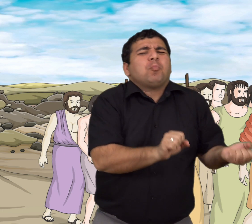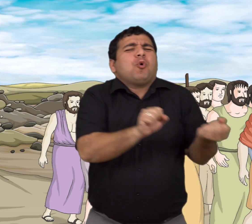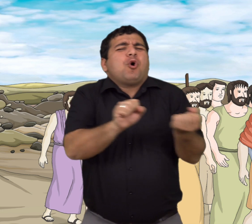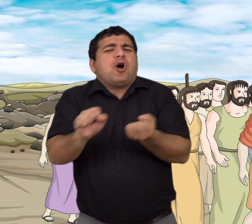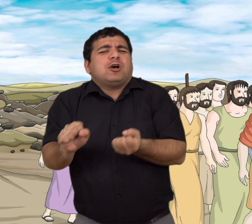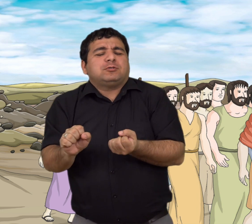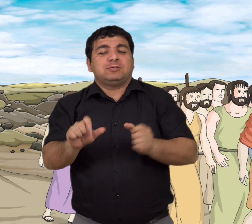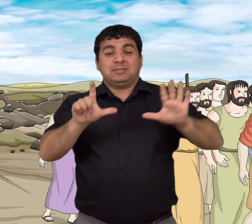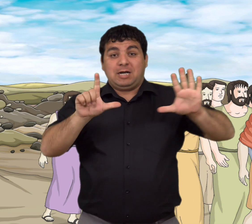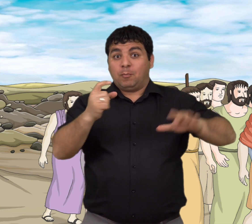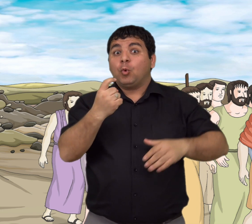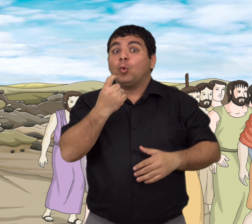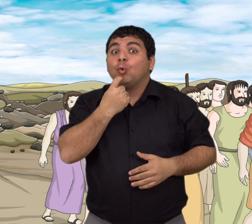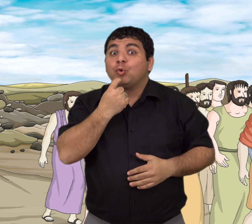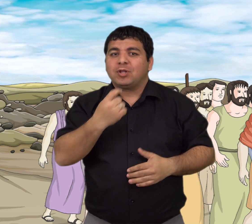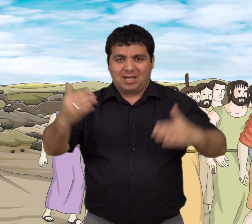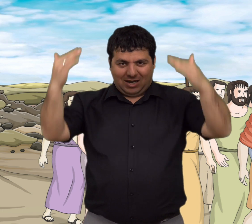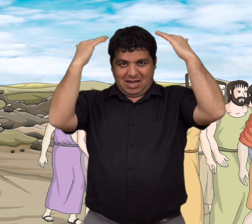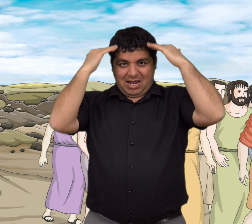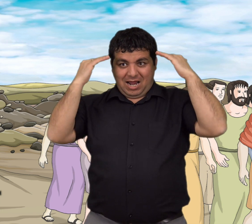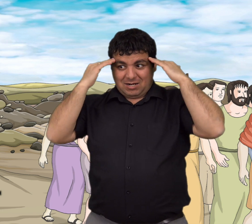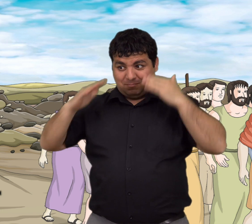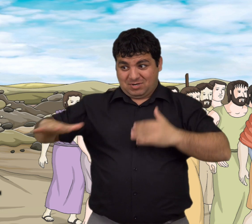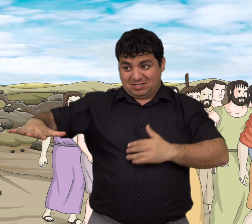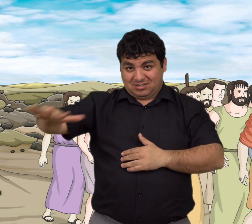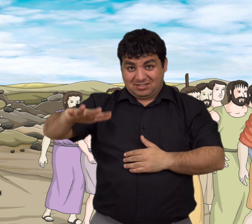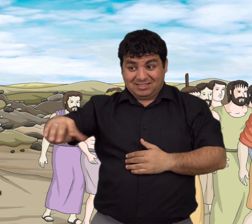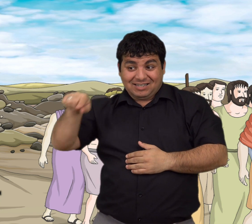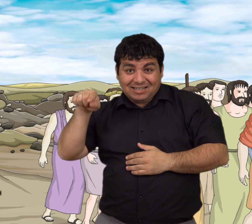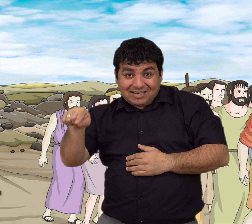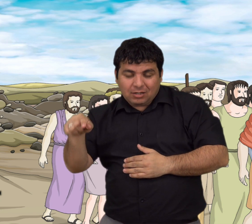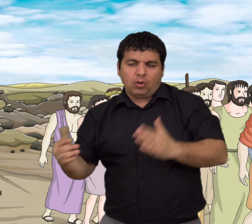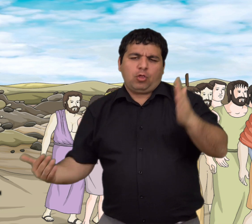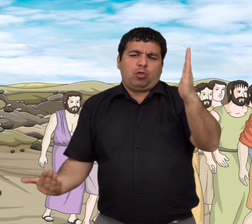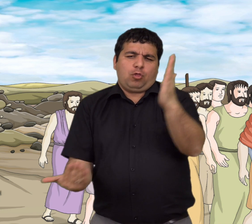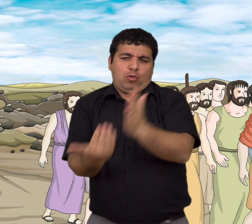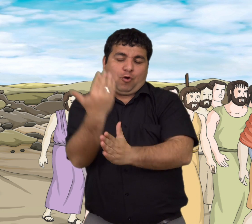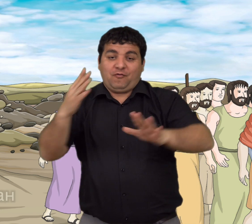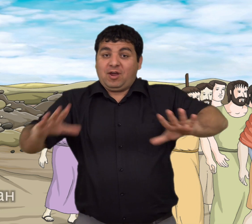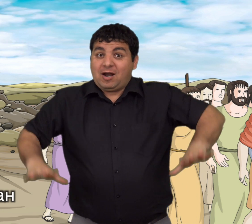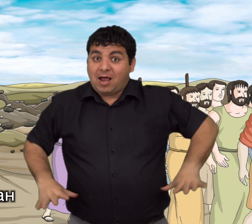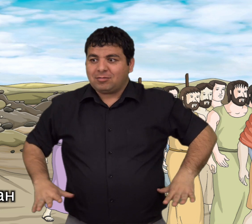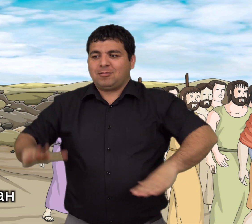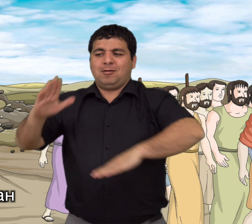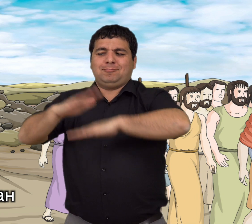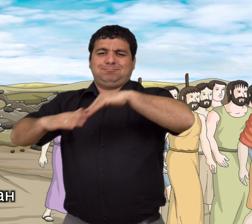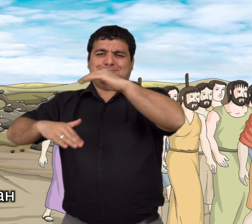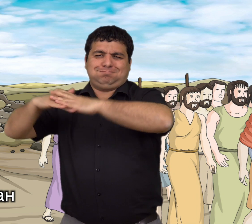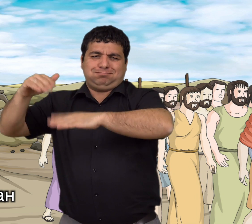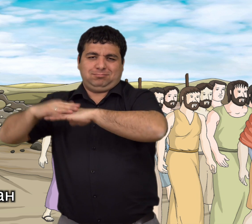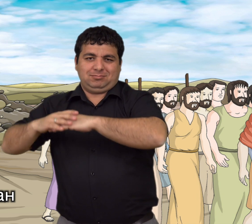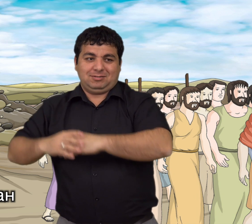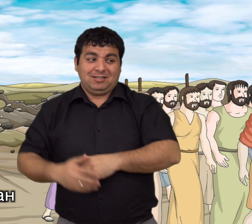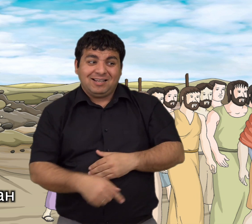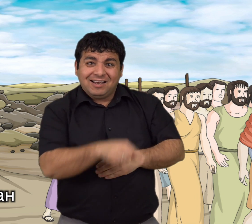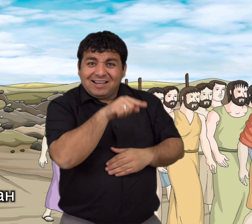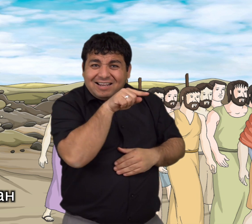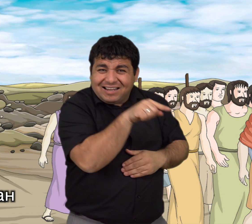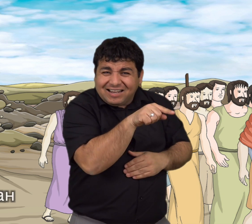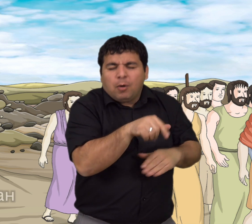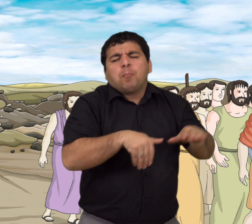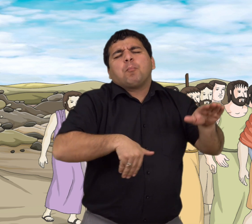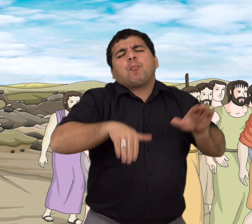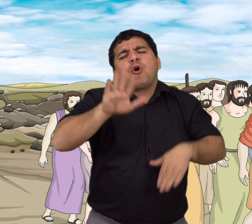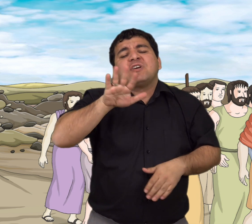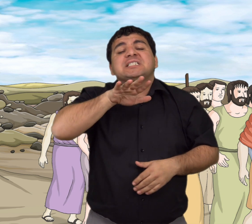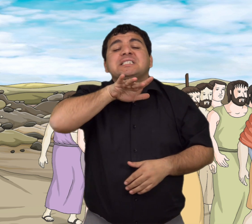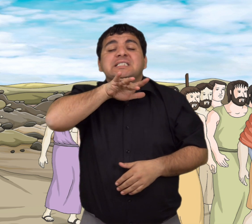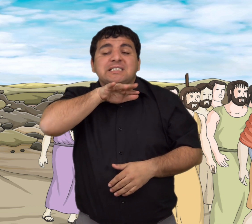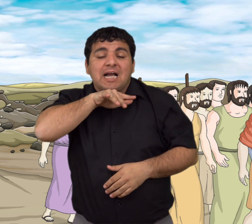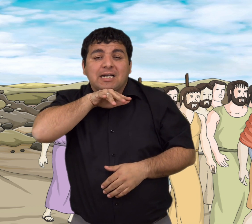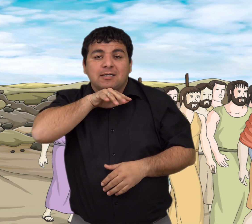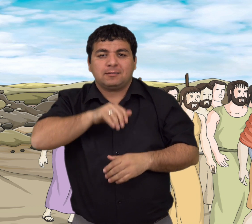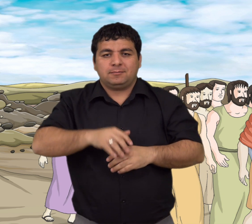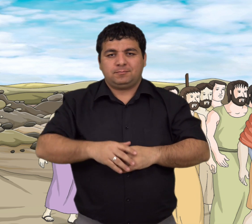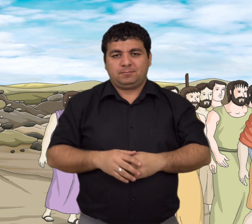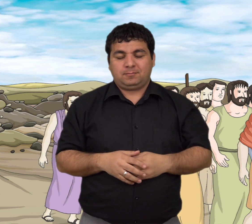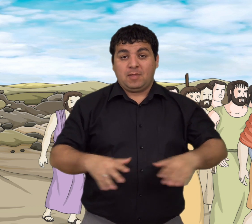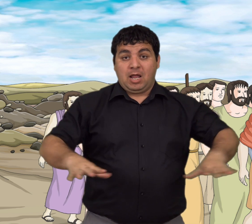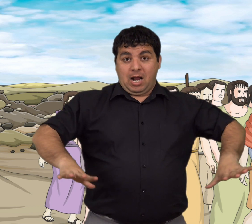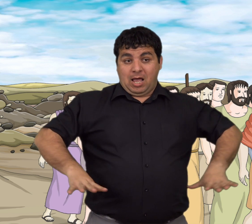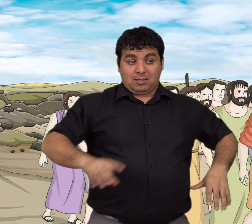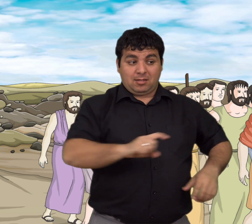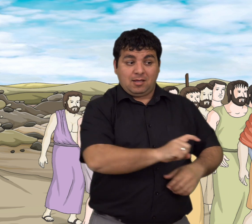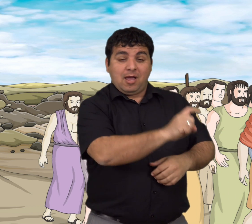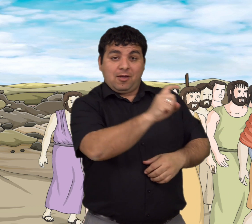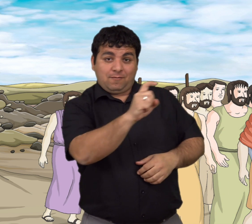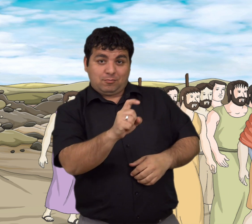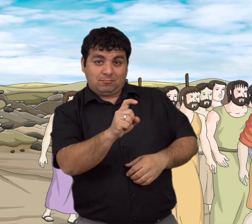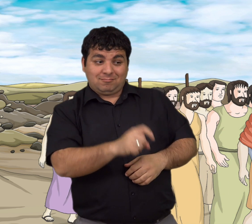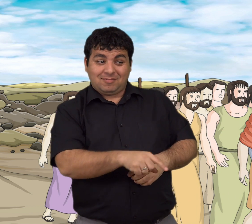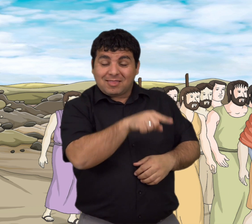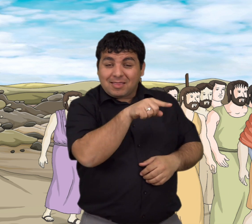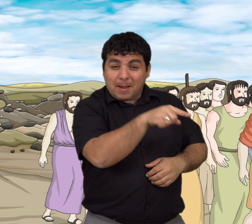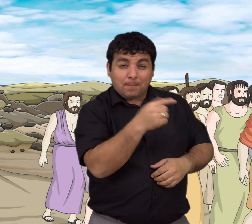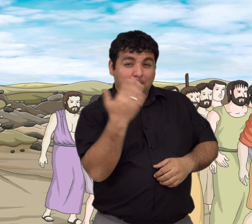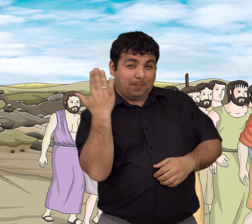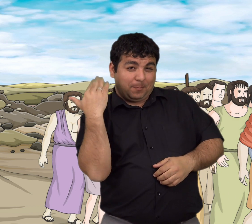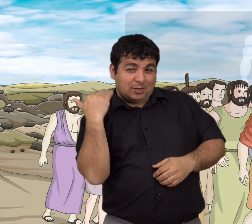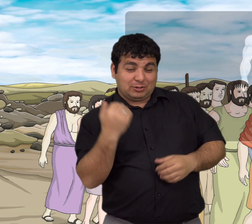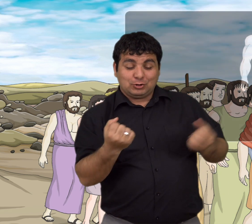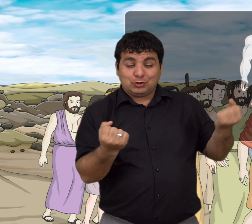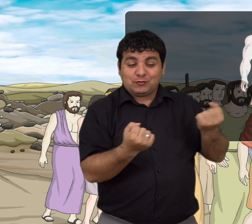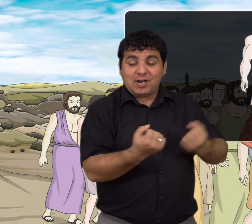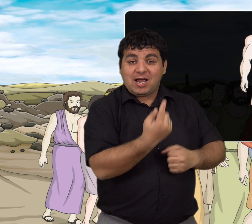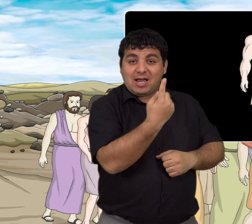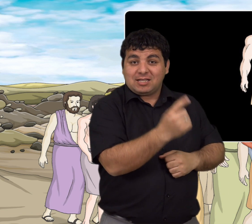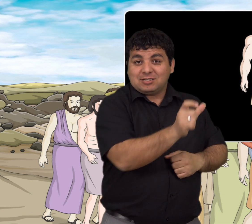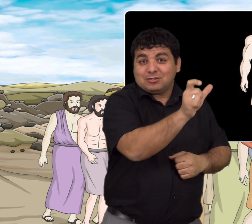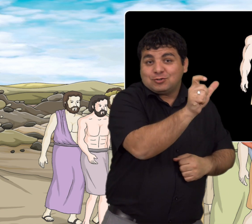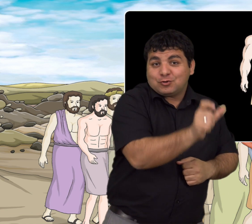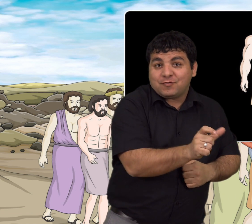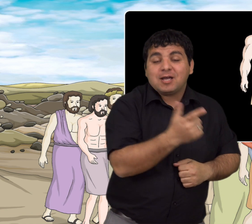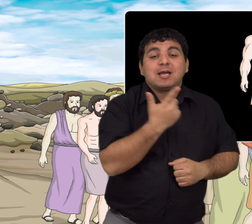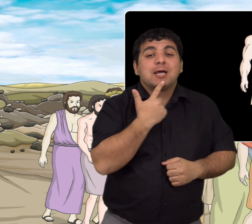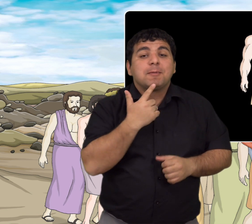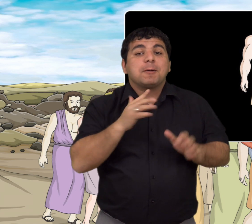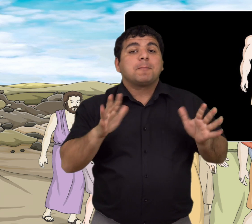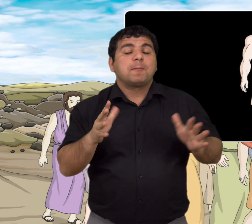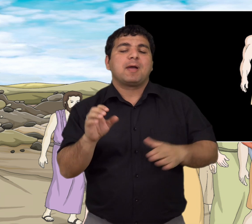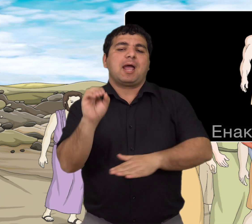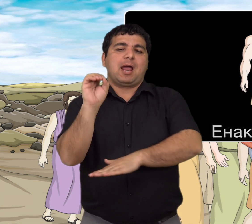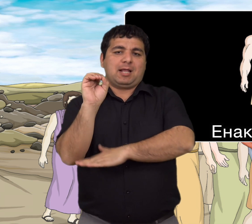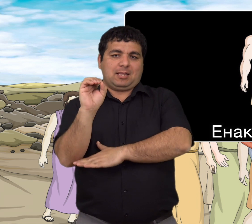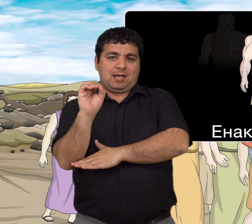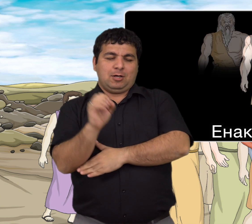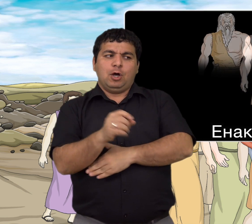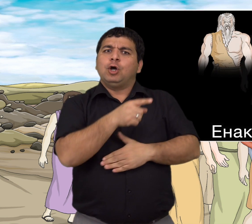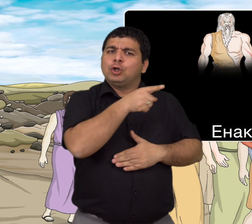It had been built seven years before Zoan in Egypt.